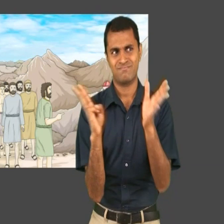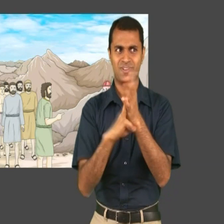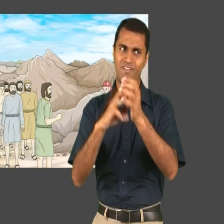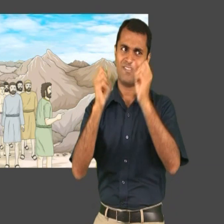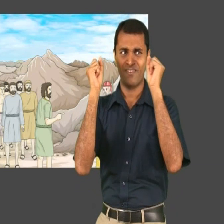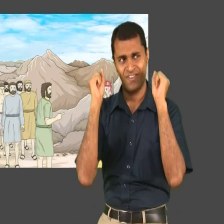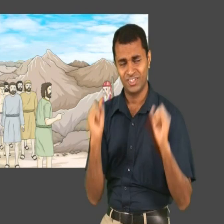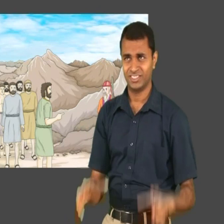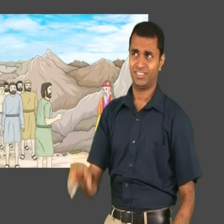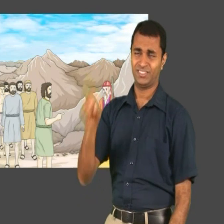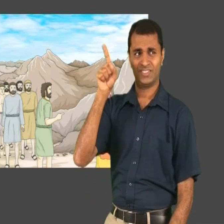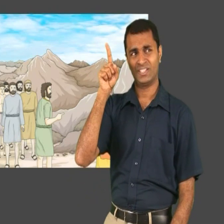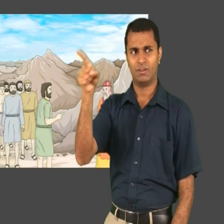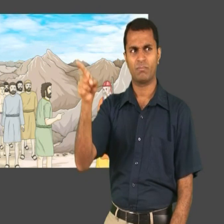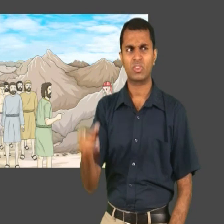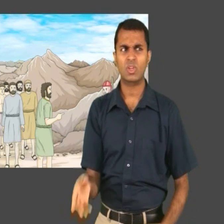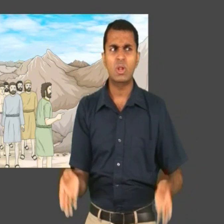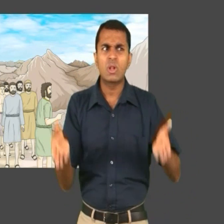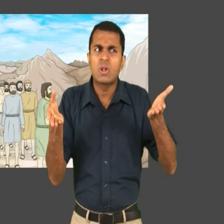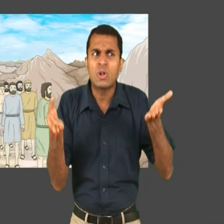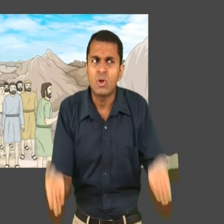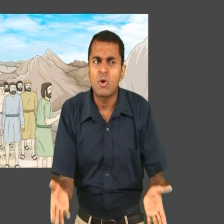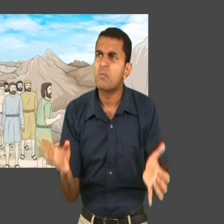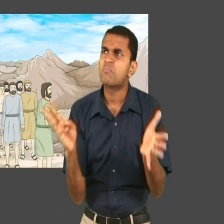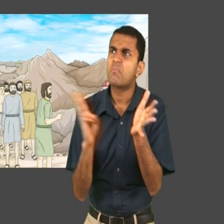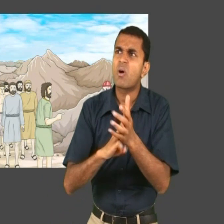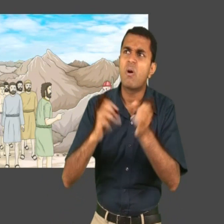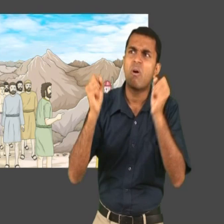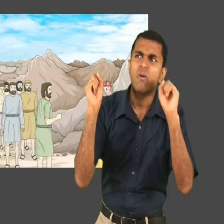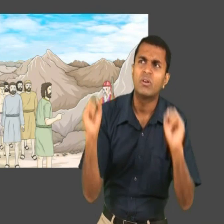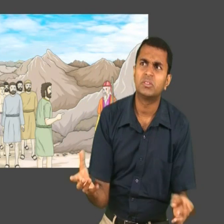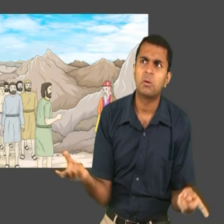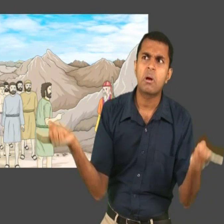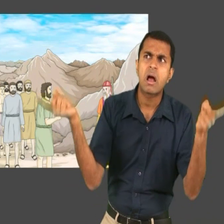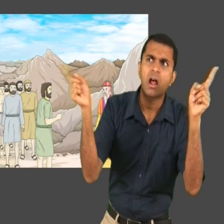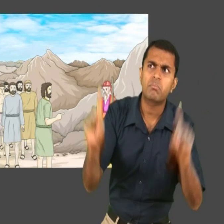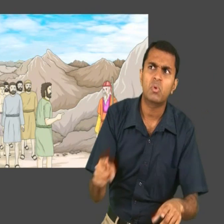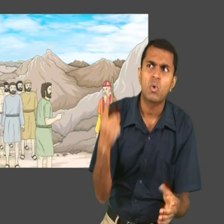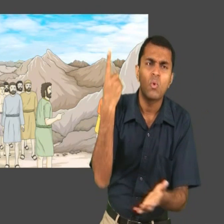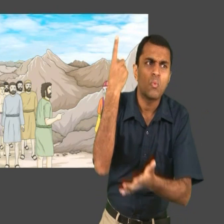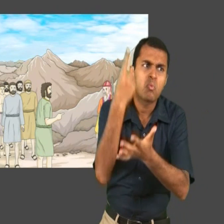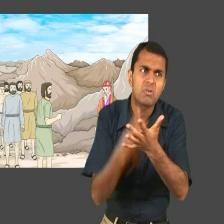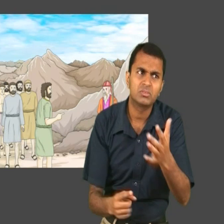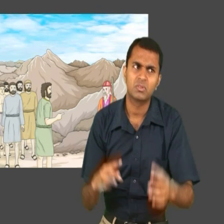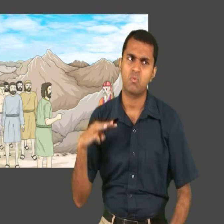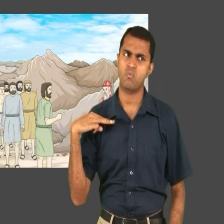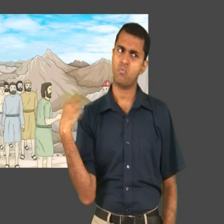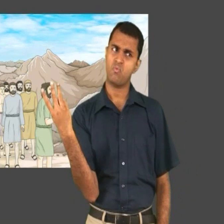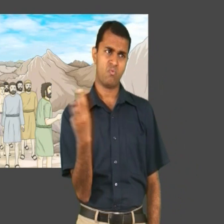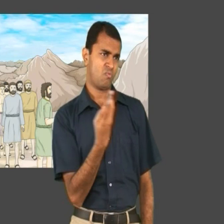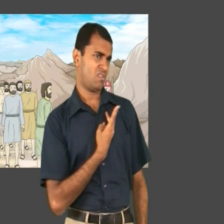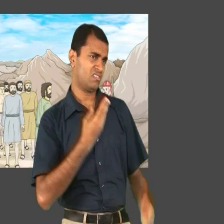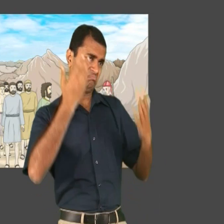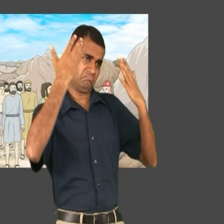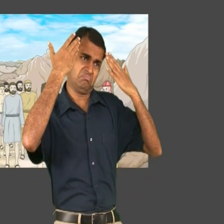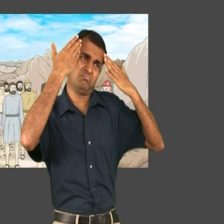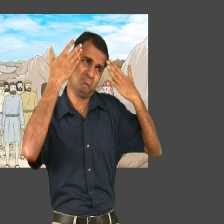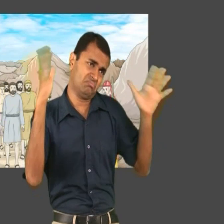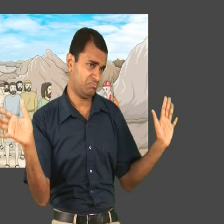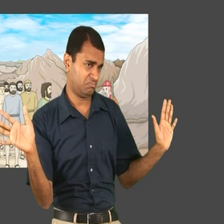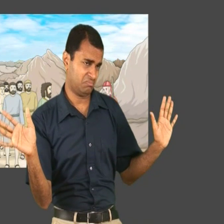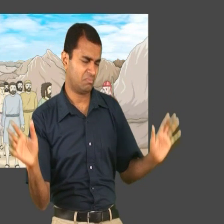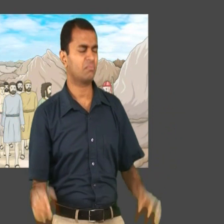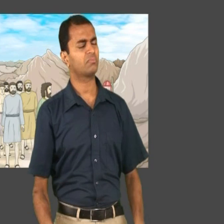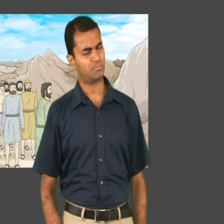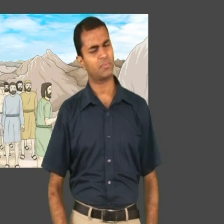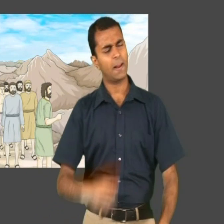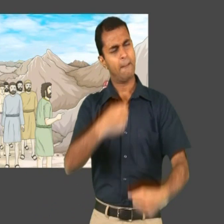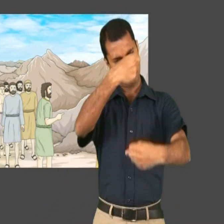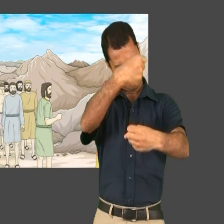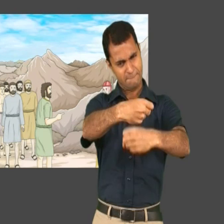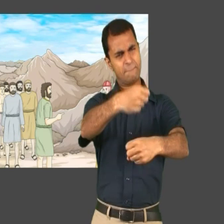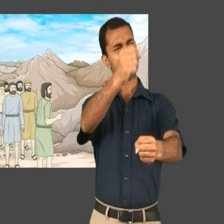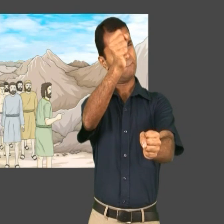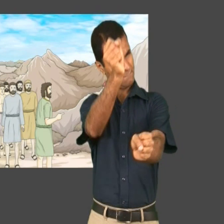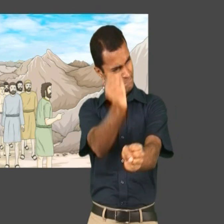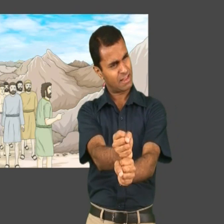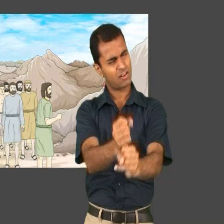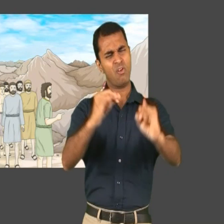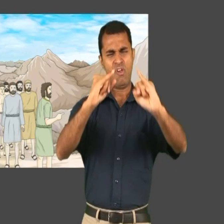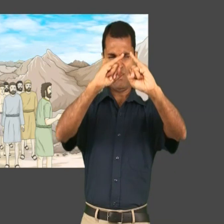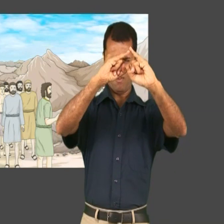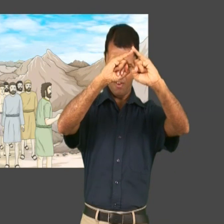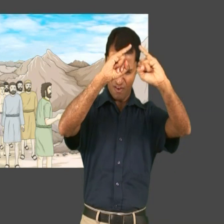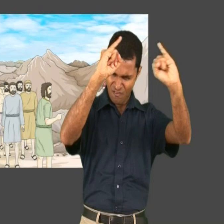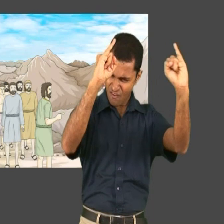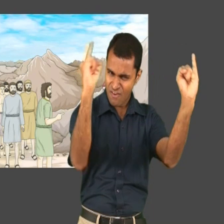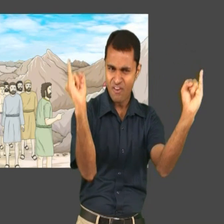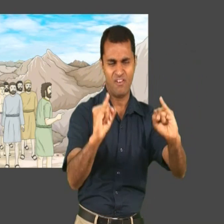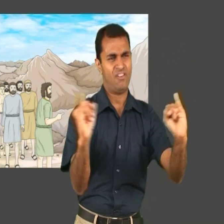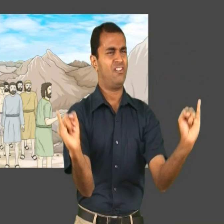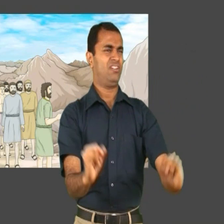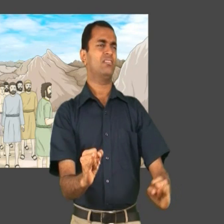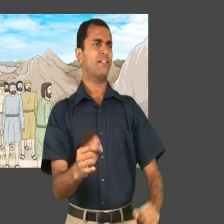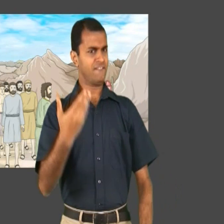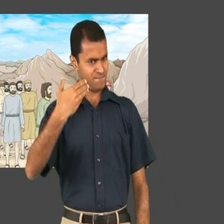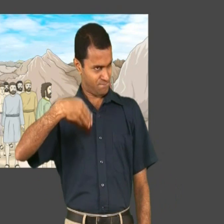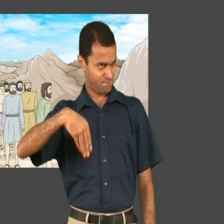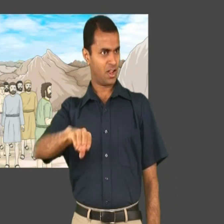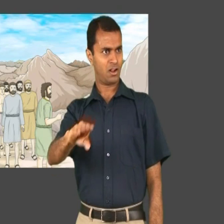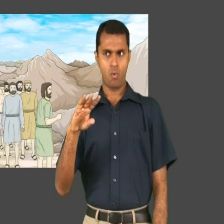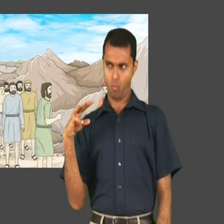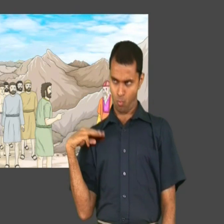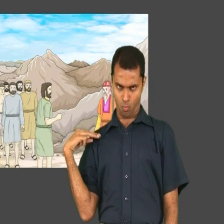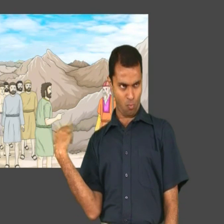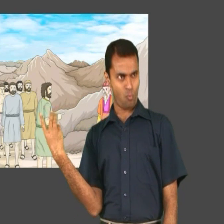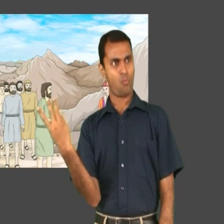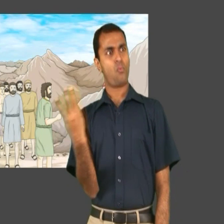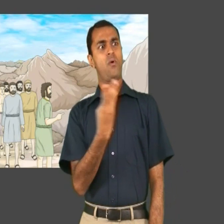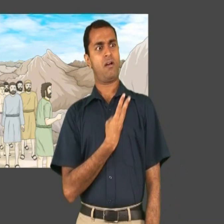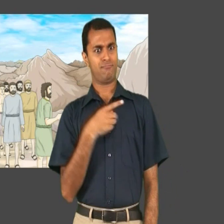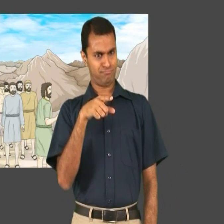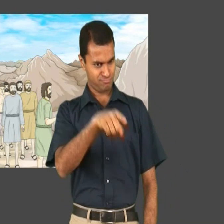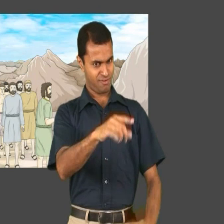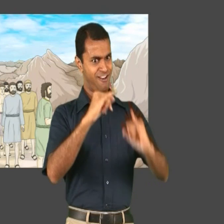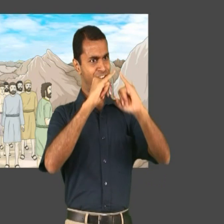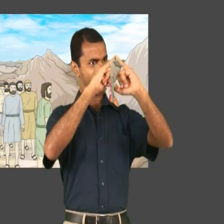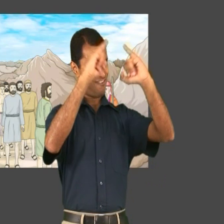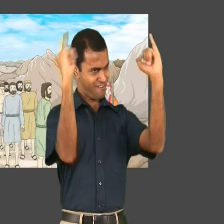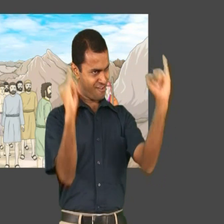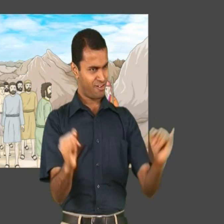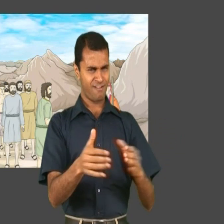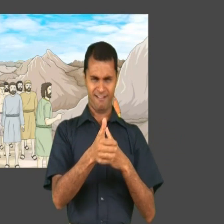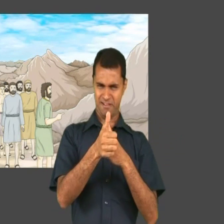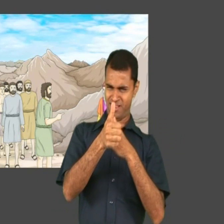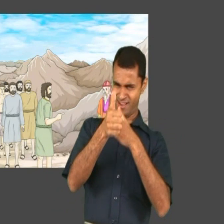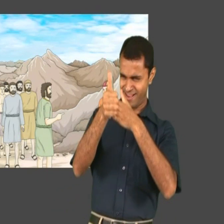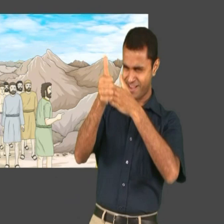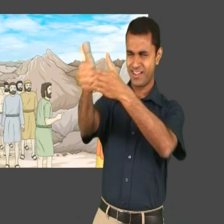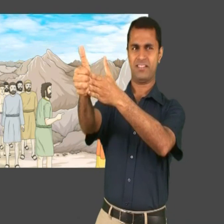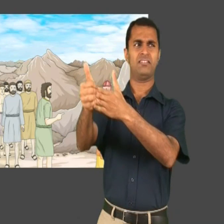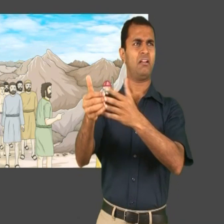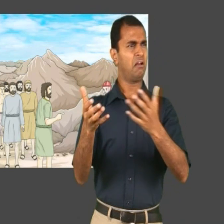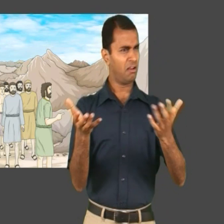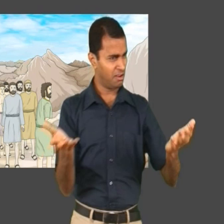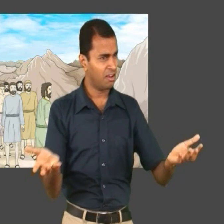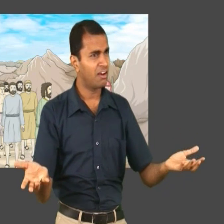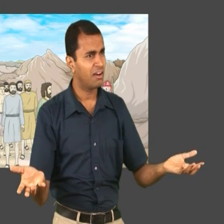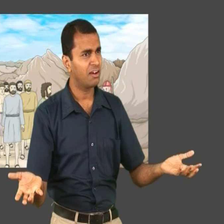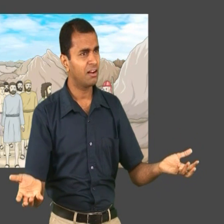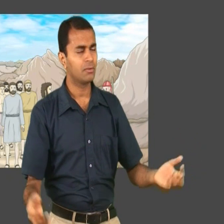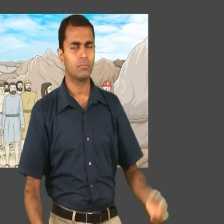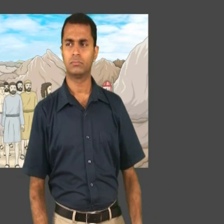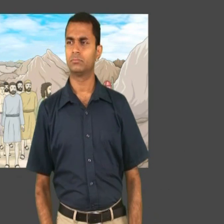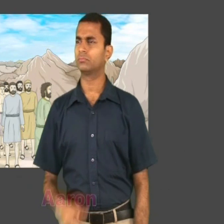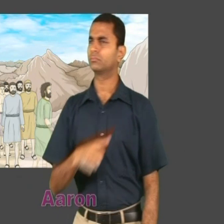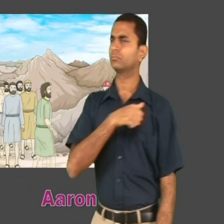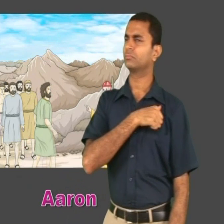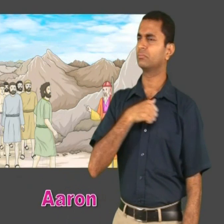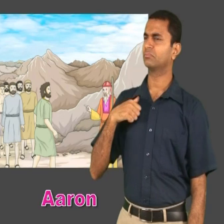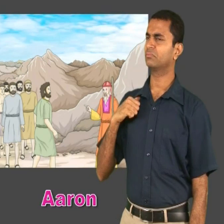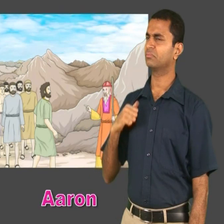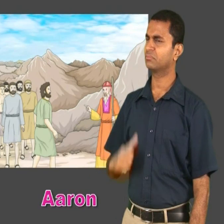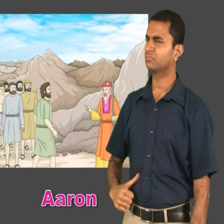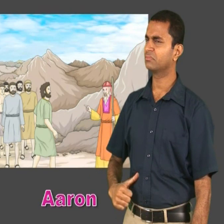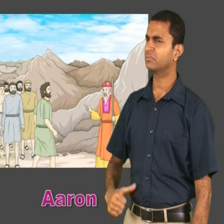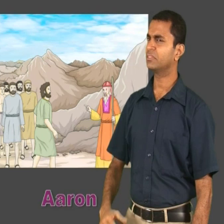As for this Moses who brought us up out of the land of Egypt, we do not know what has happened to him!”